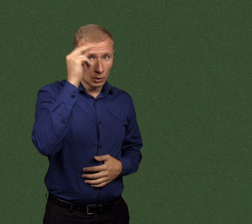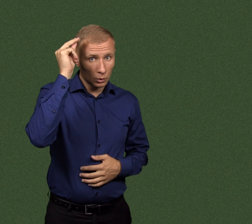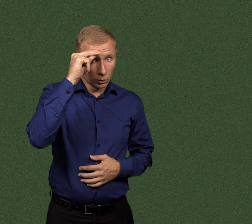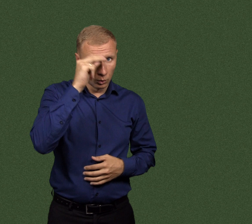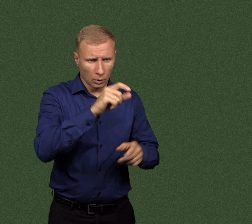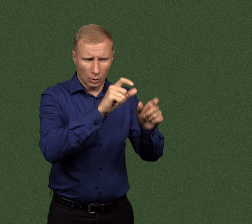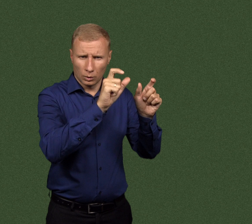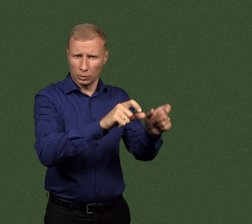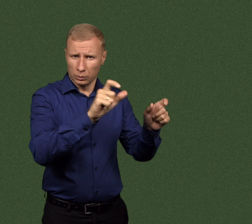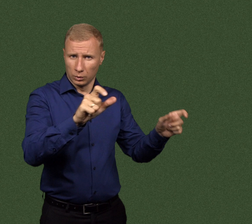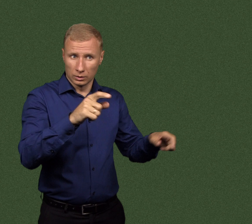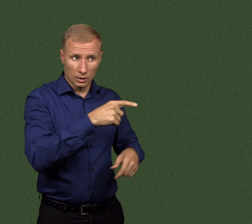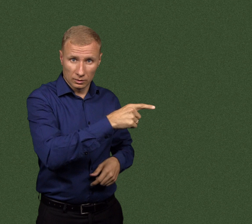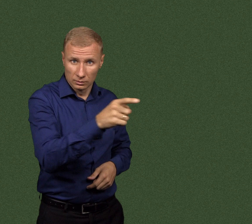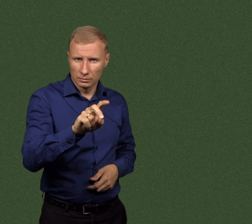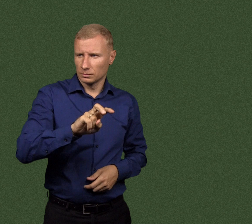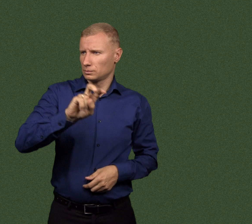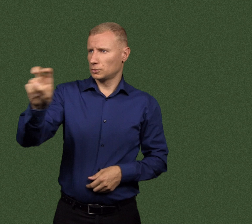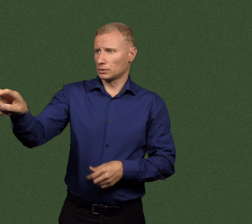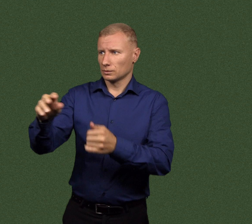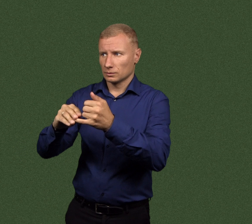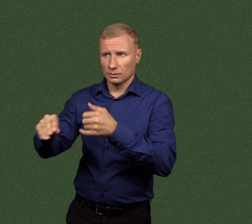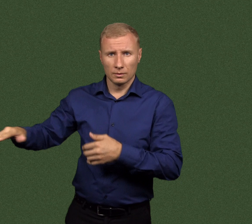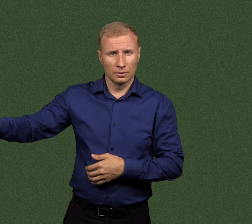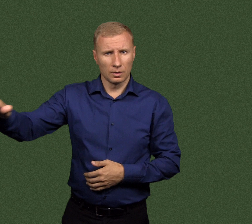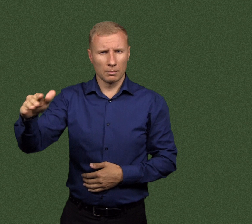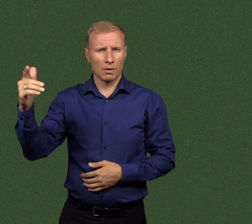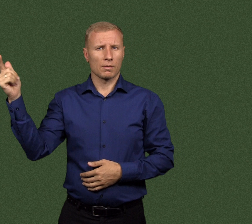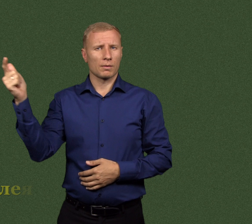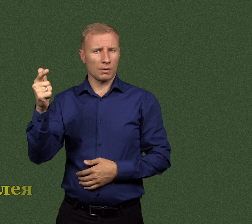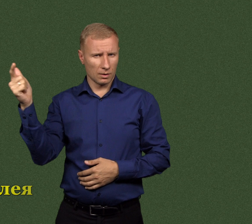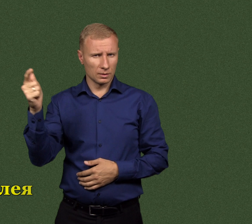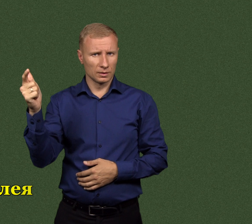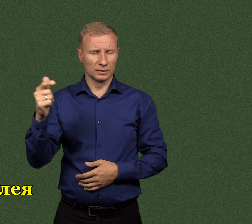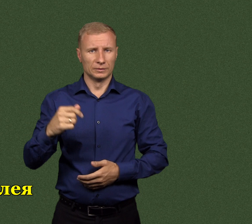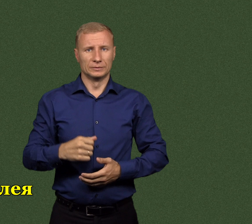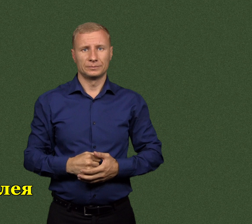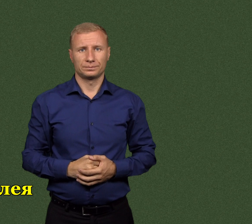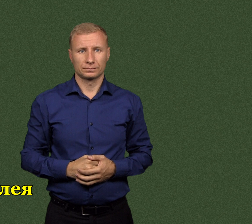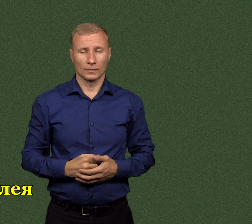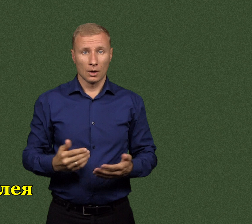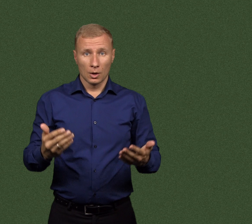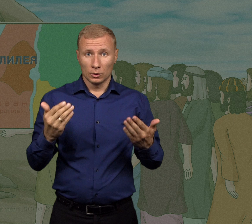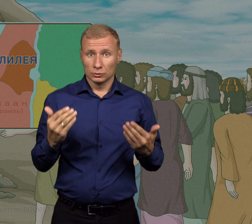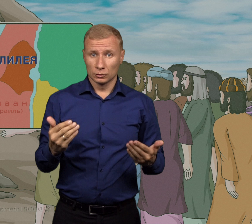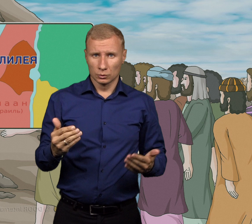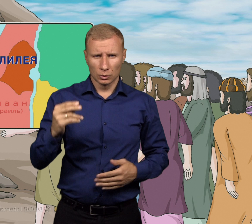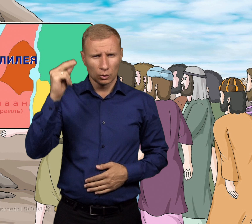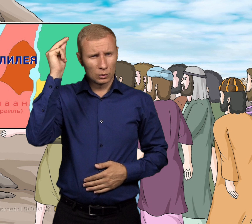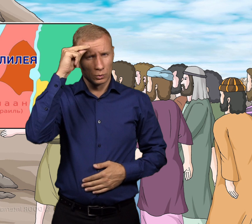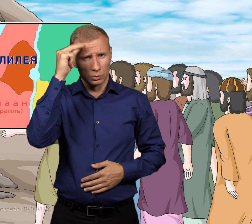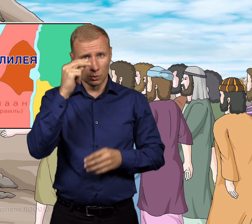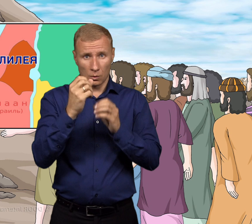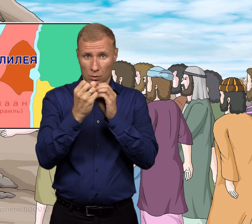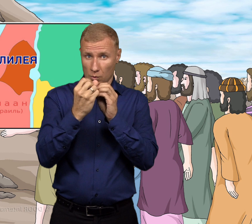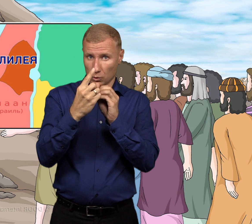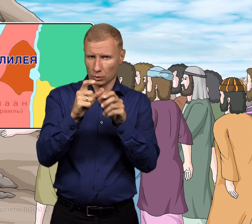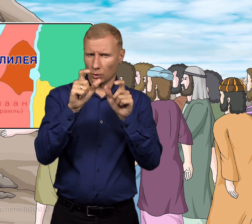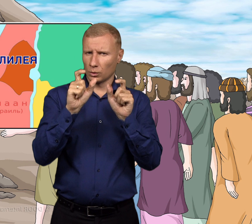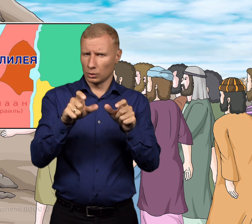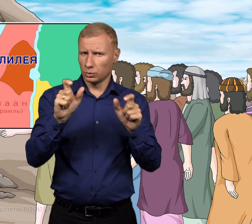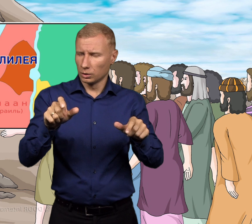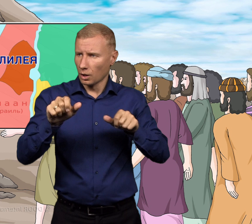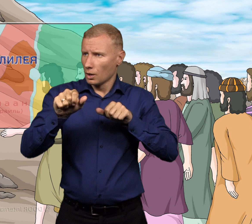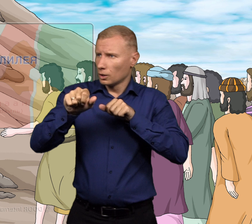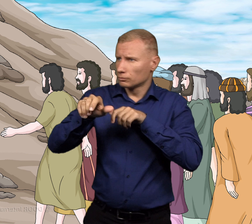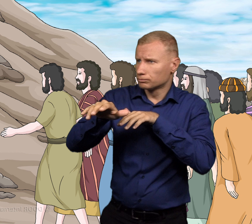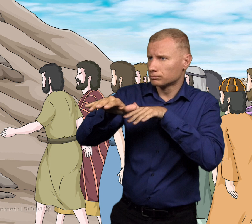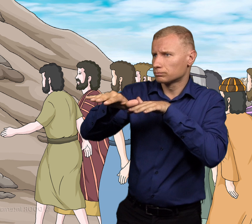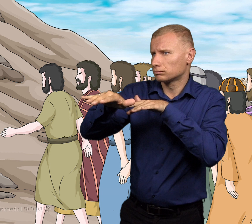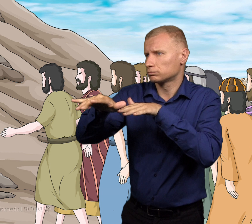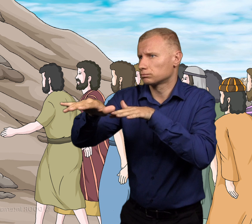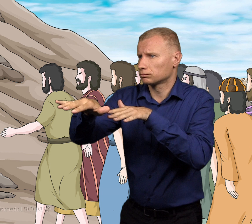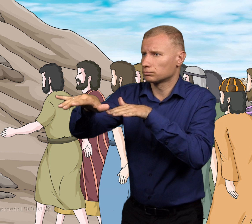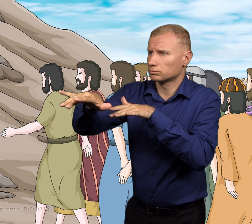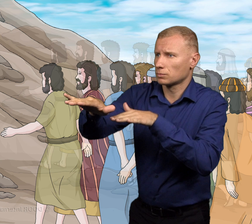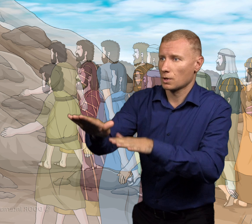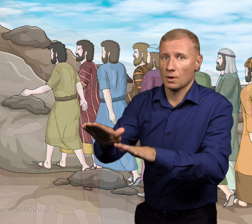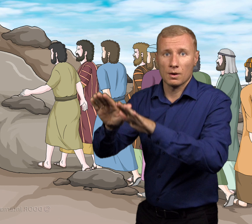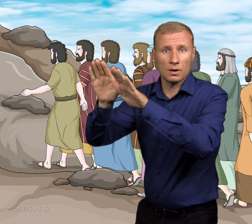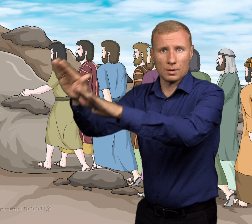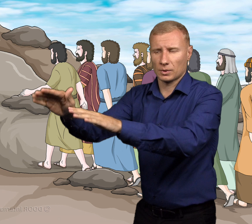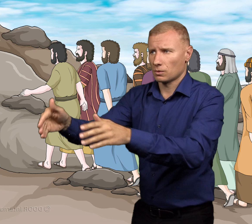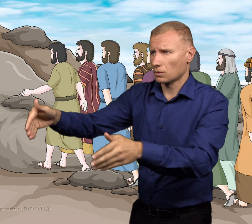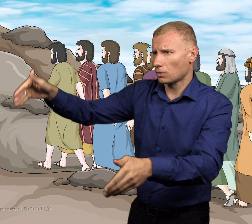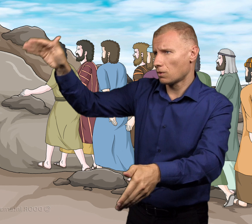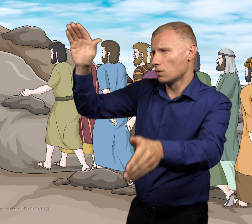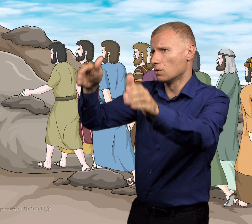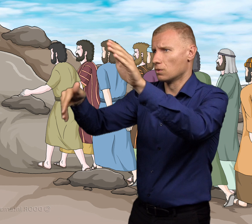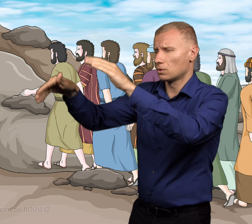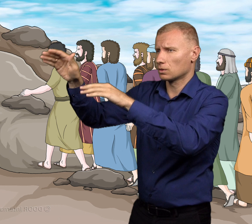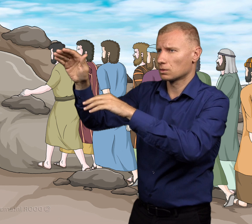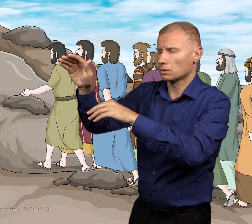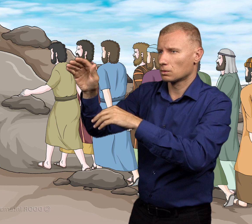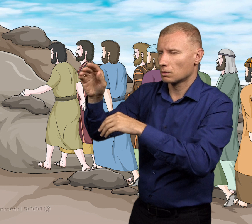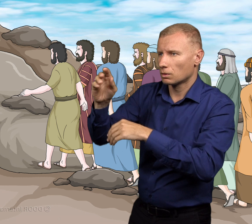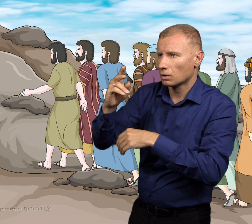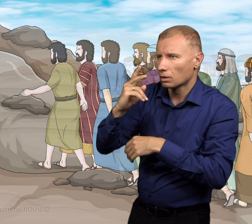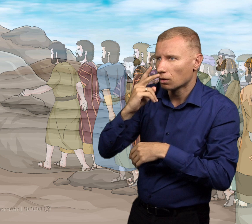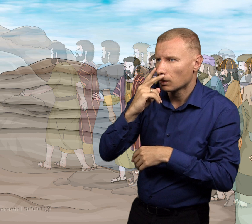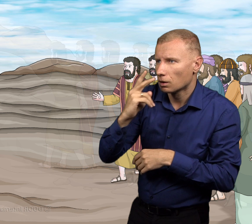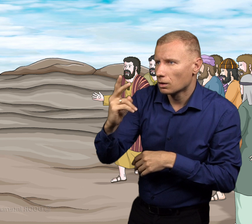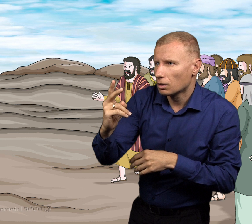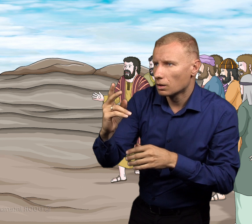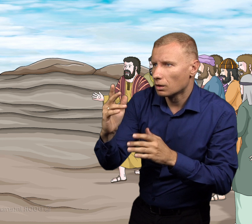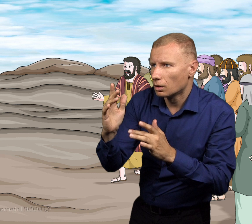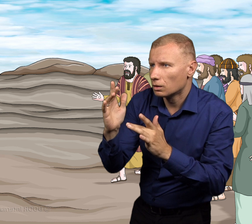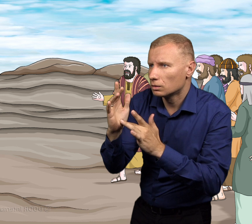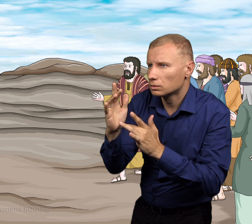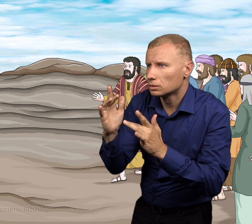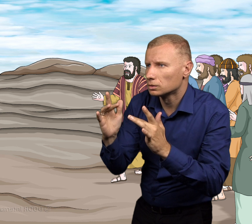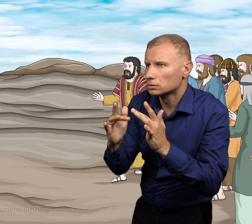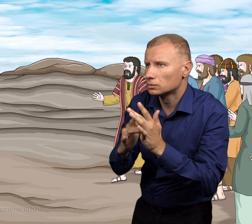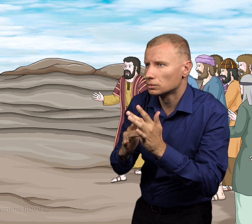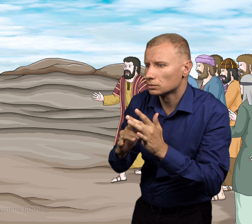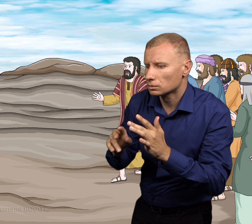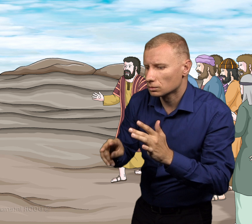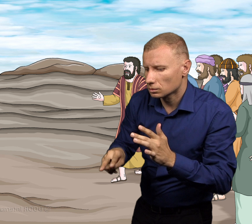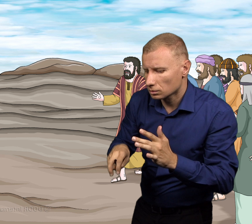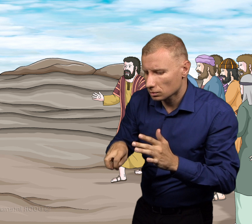Meanwhile, the eleven disciples went to Galilee, to the mountain Jesus had designated.